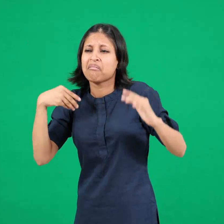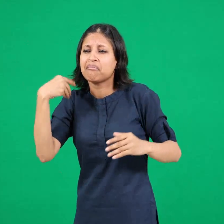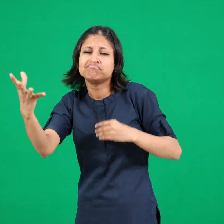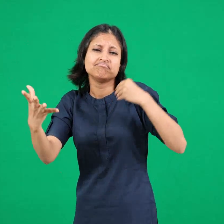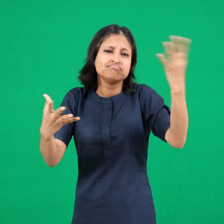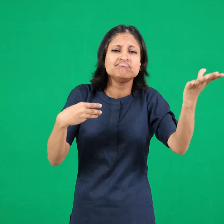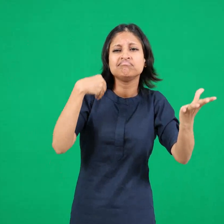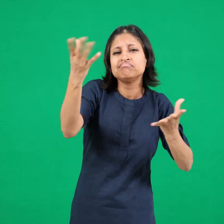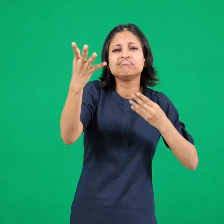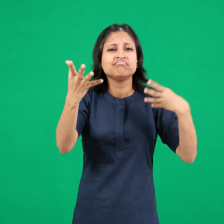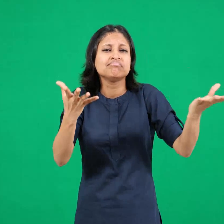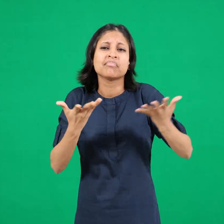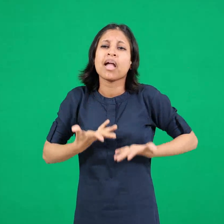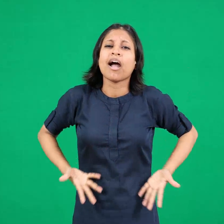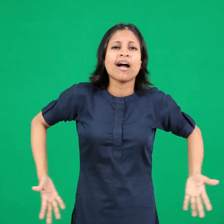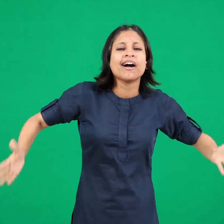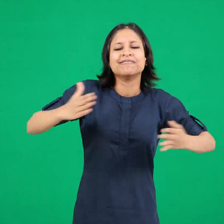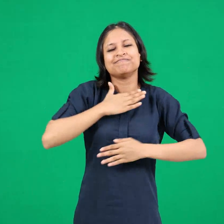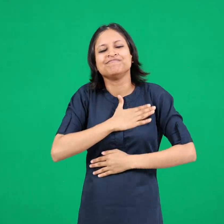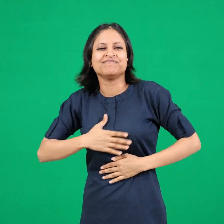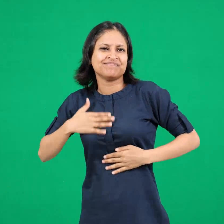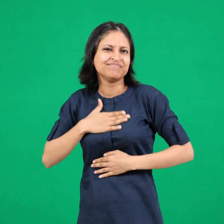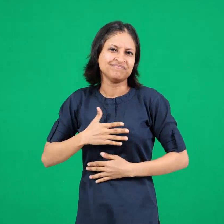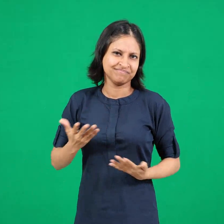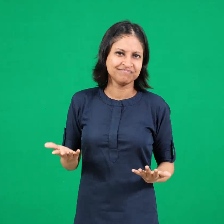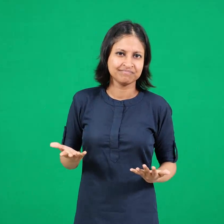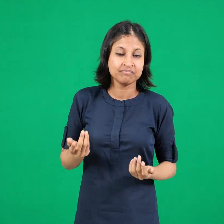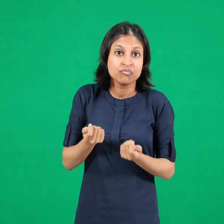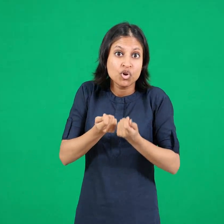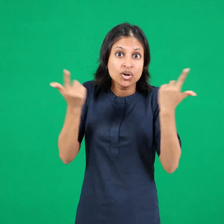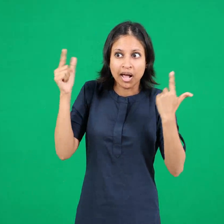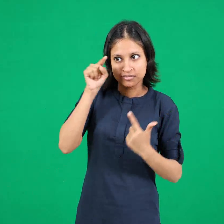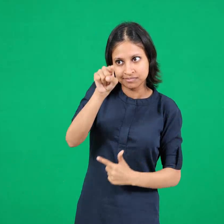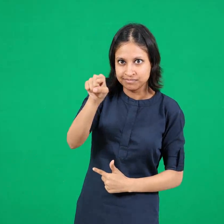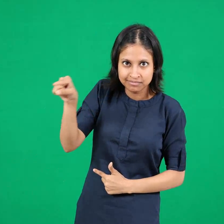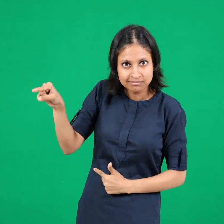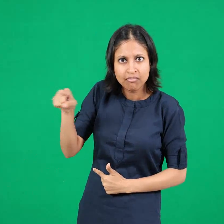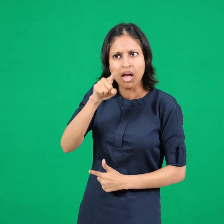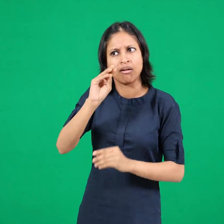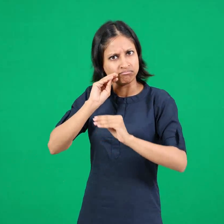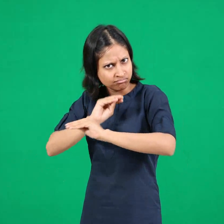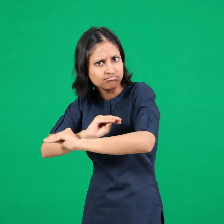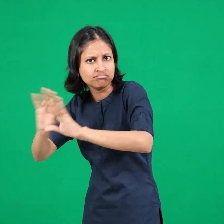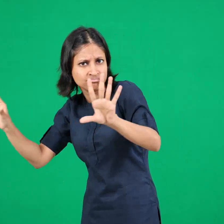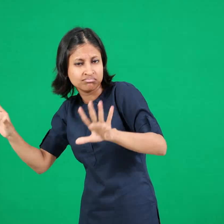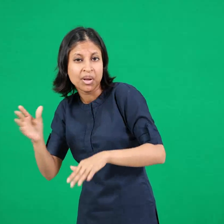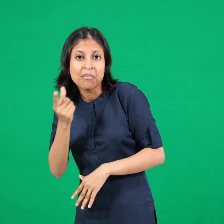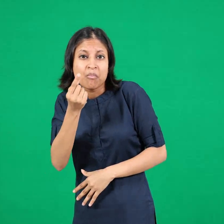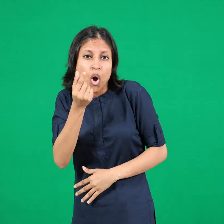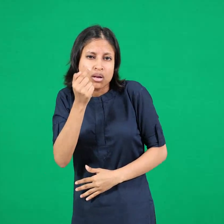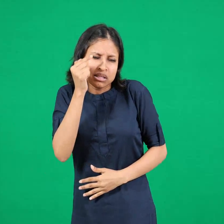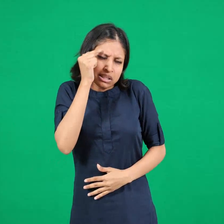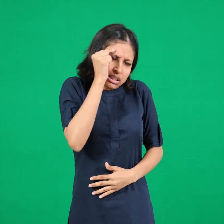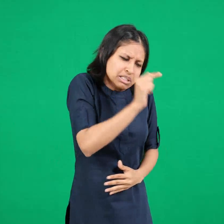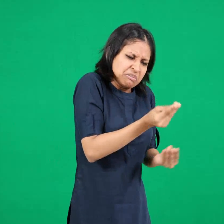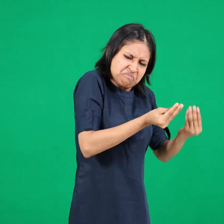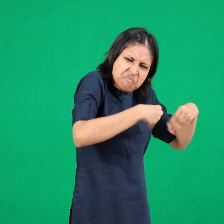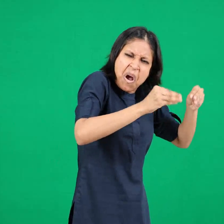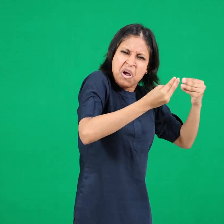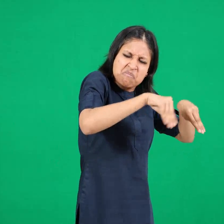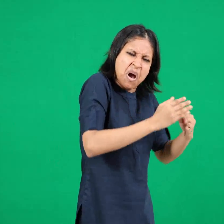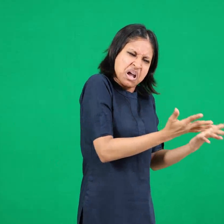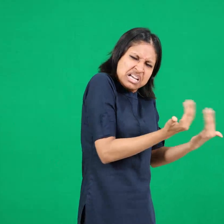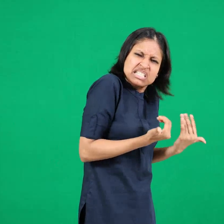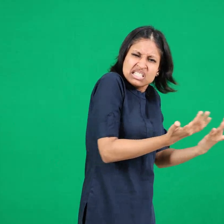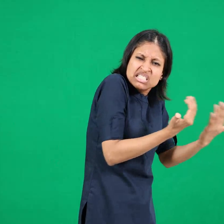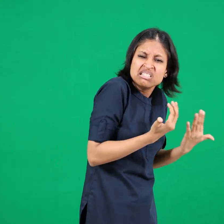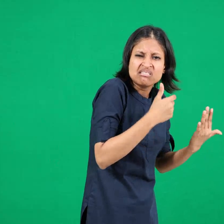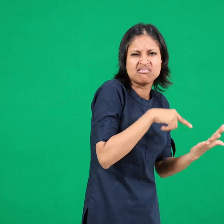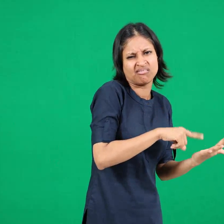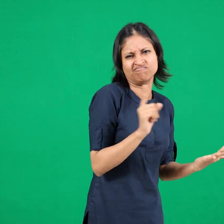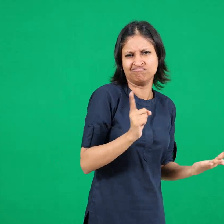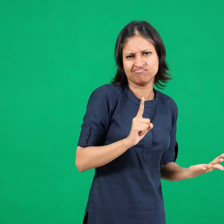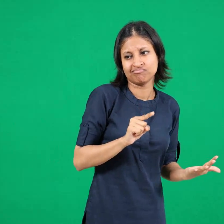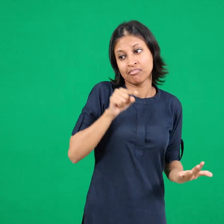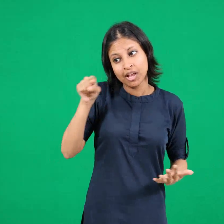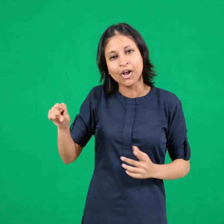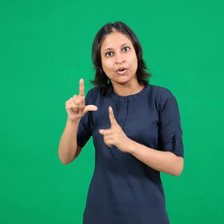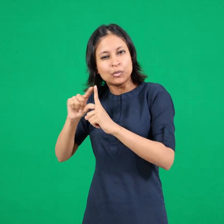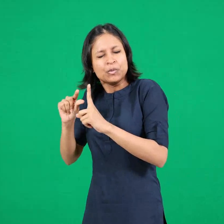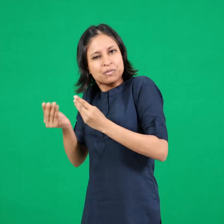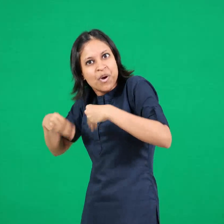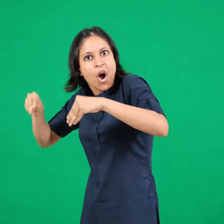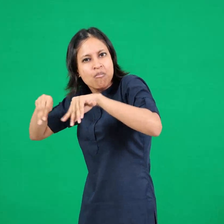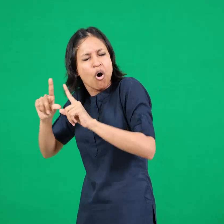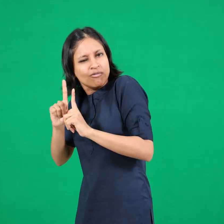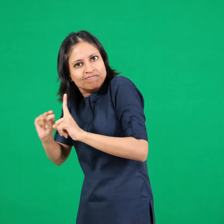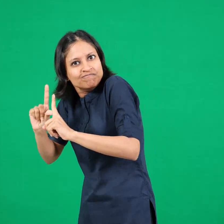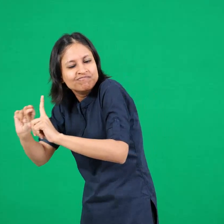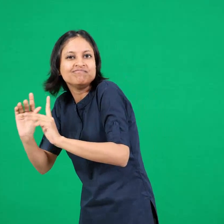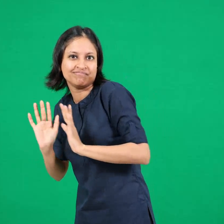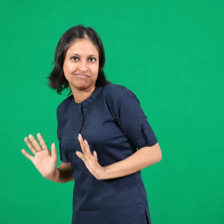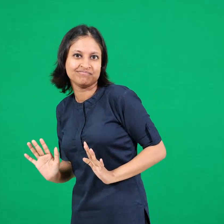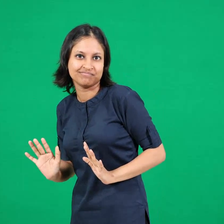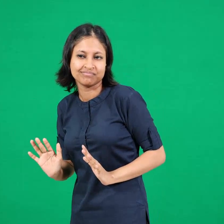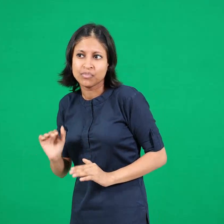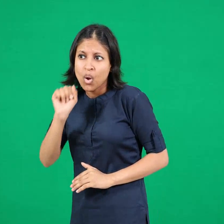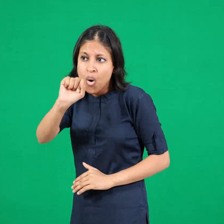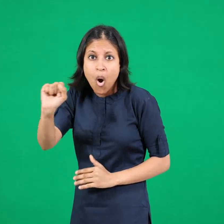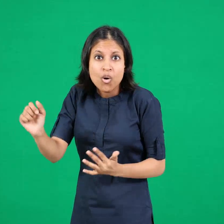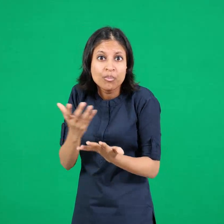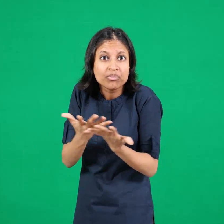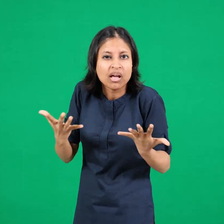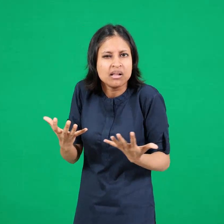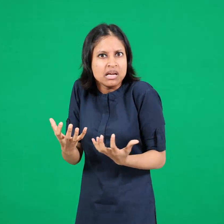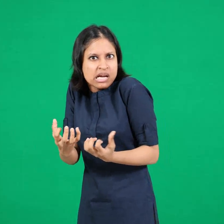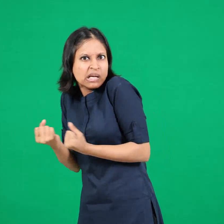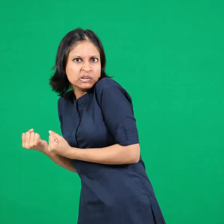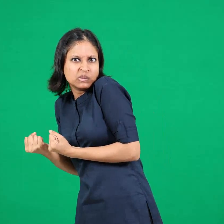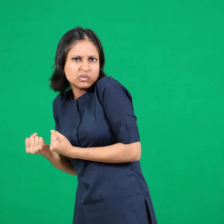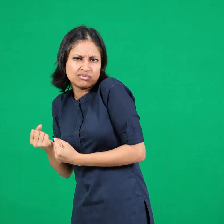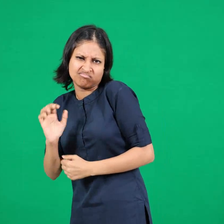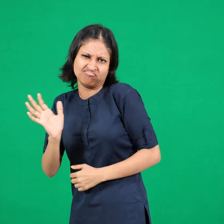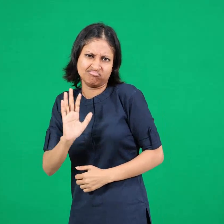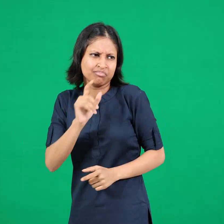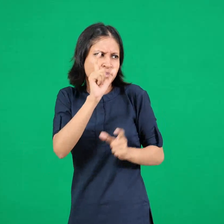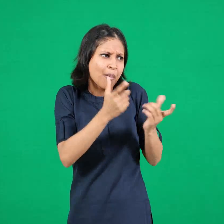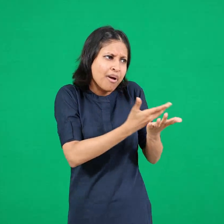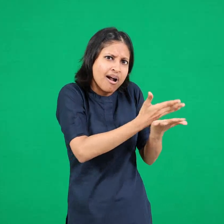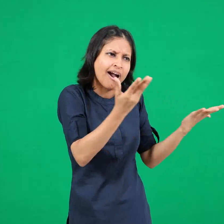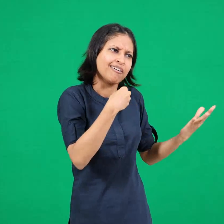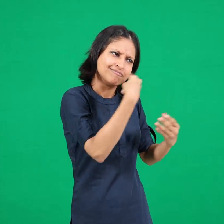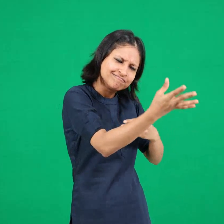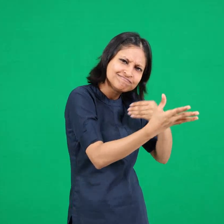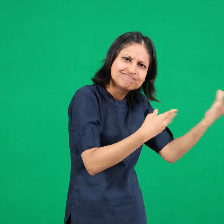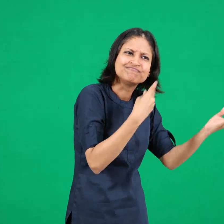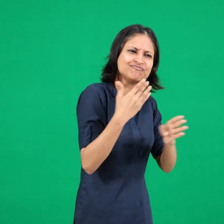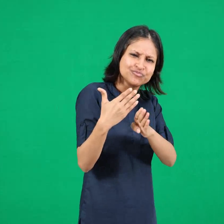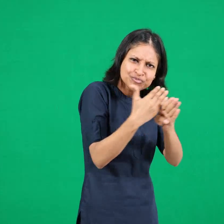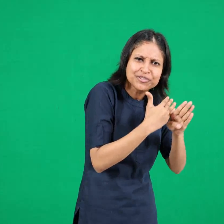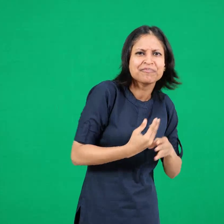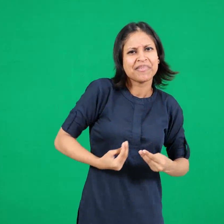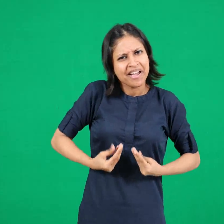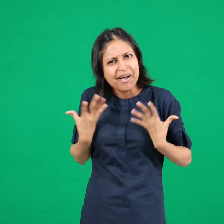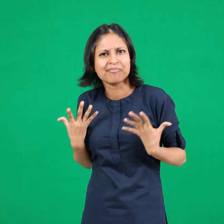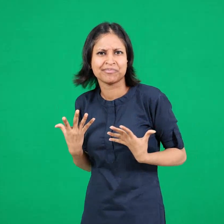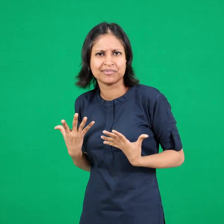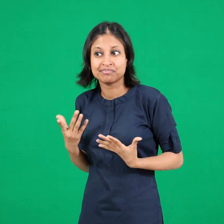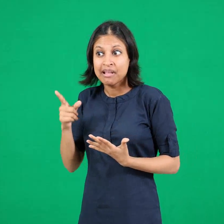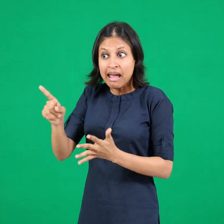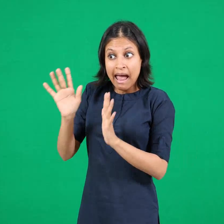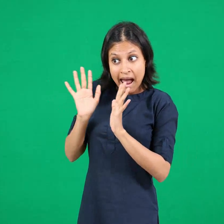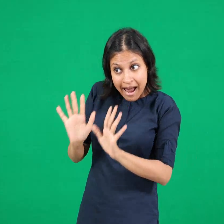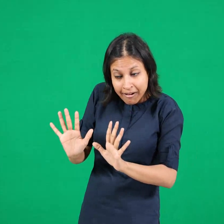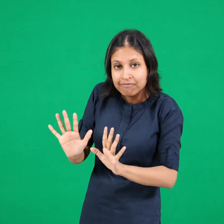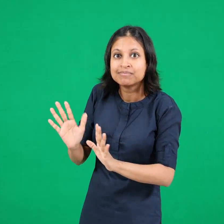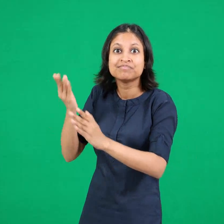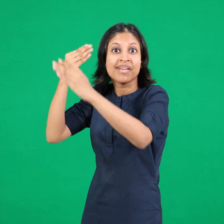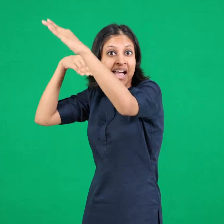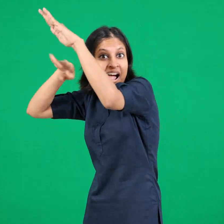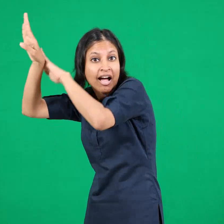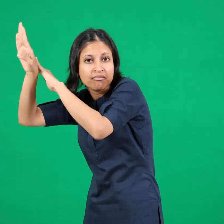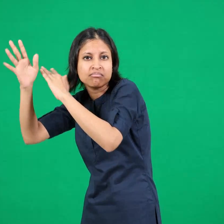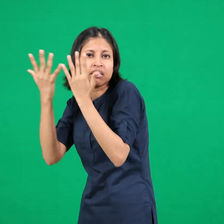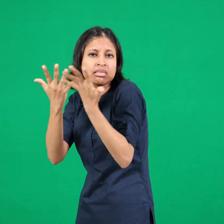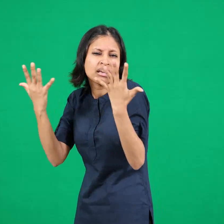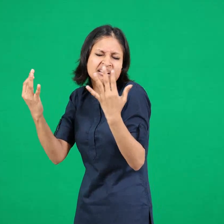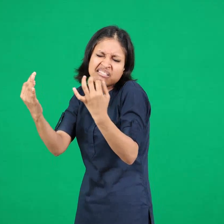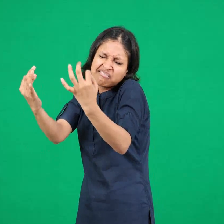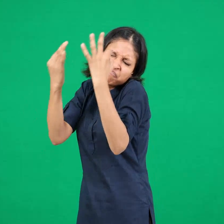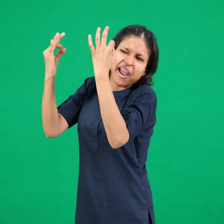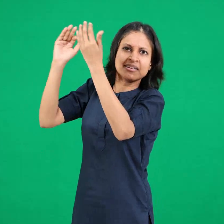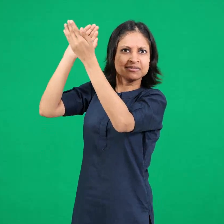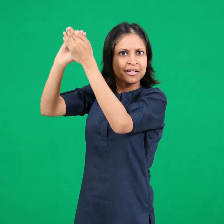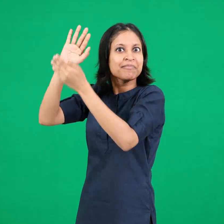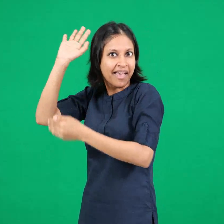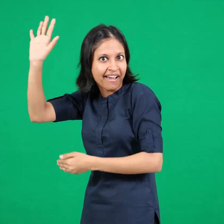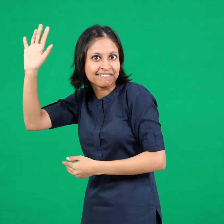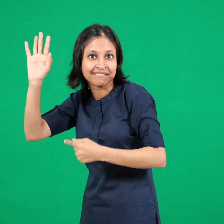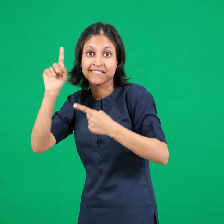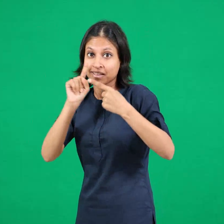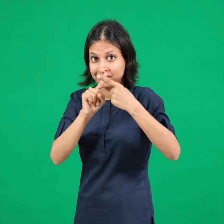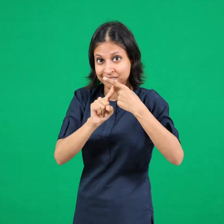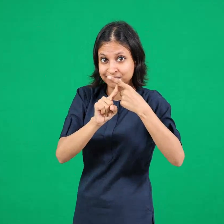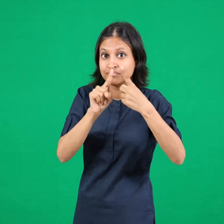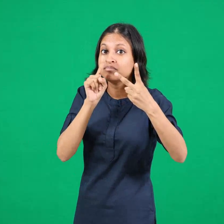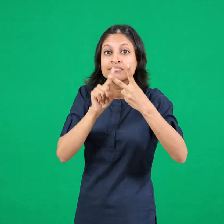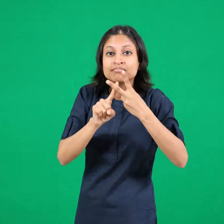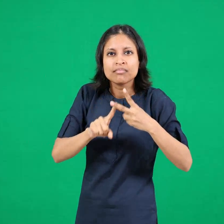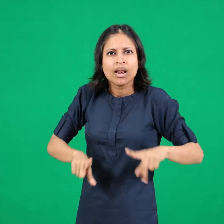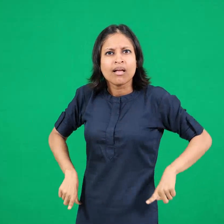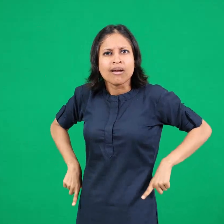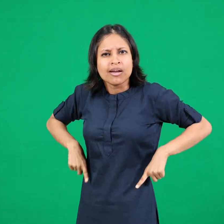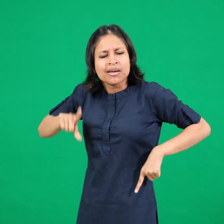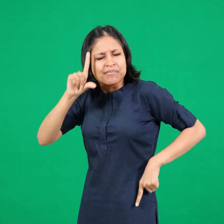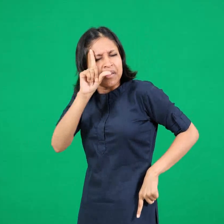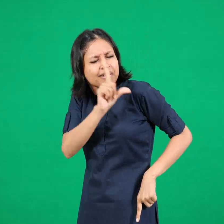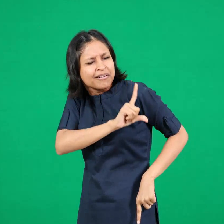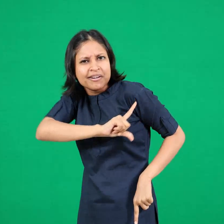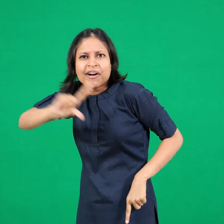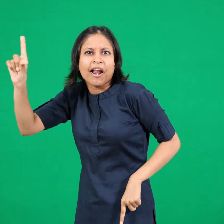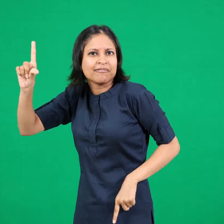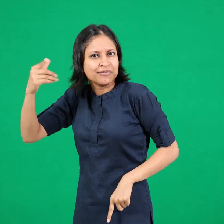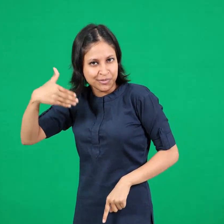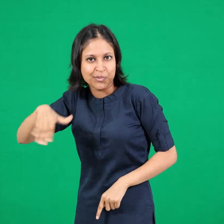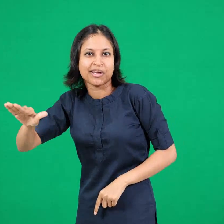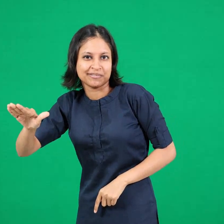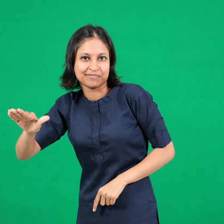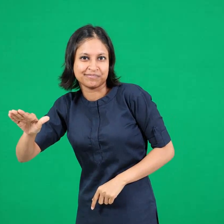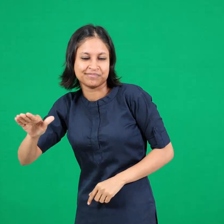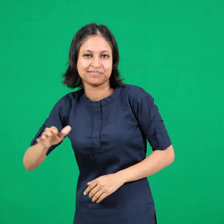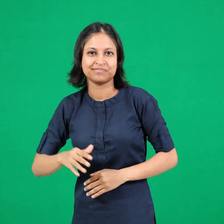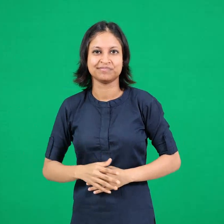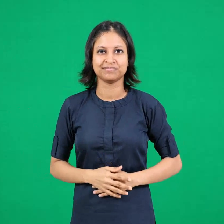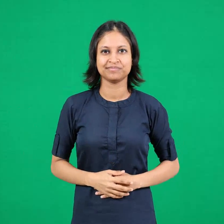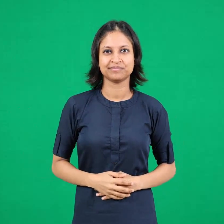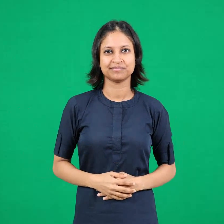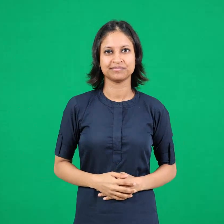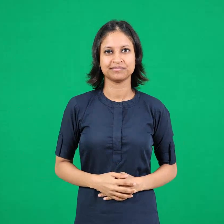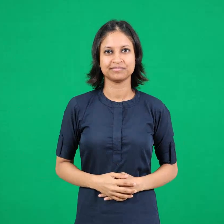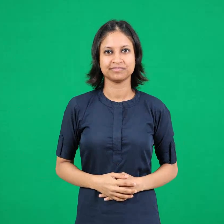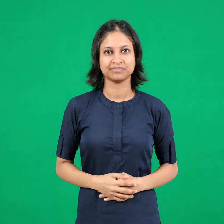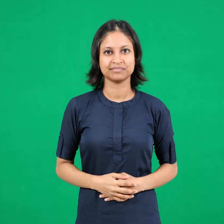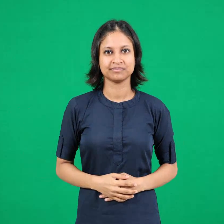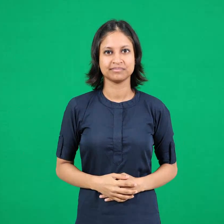Instruct them to do good, to be rich in good works, and to be generous and ready to share, treasuring up for themselves a firm foundation for the future, so that they may take hold of that which is truly life.